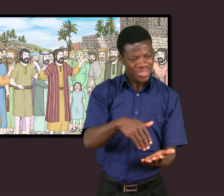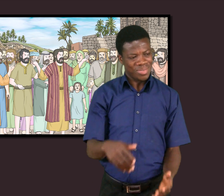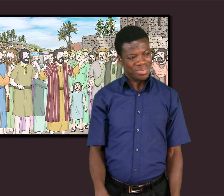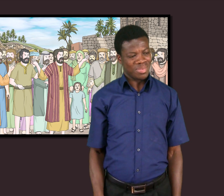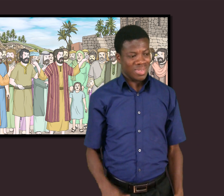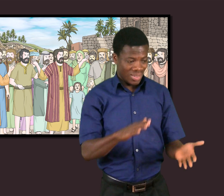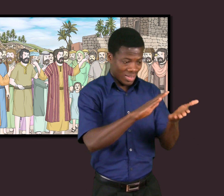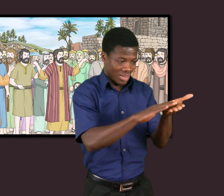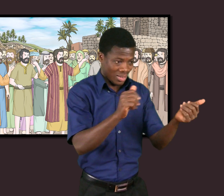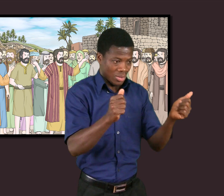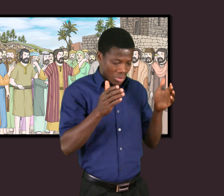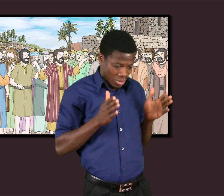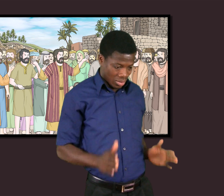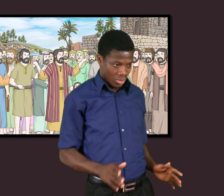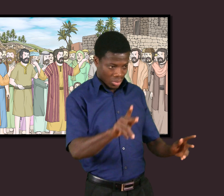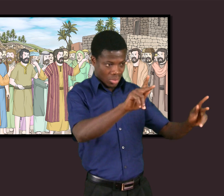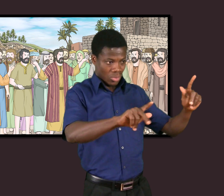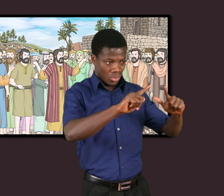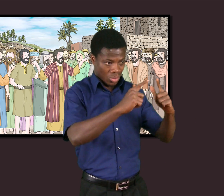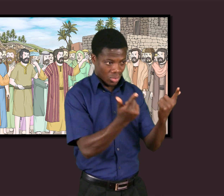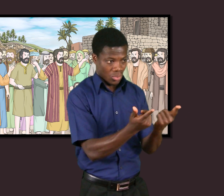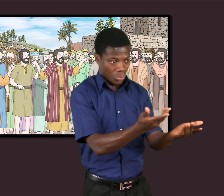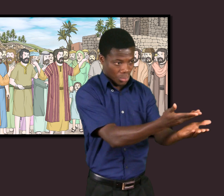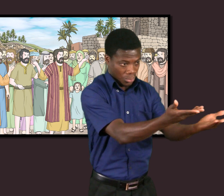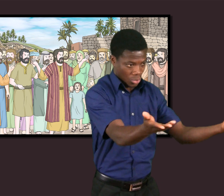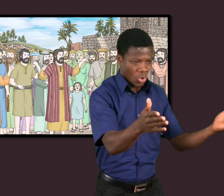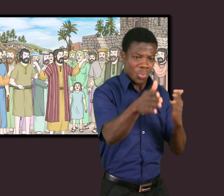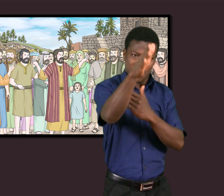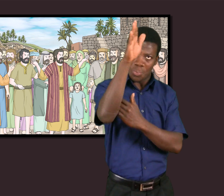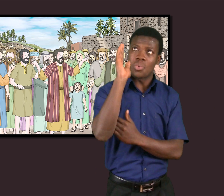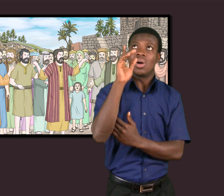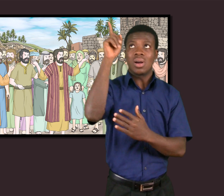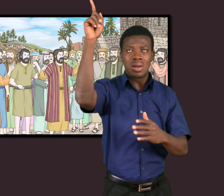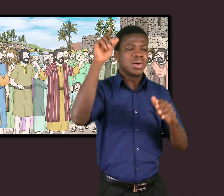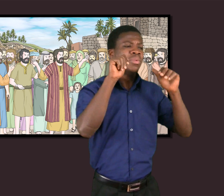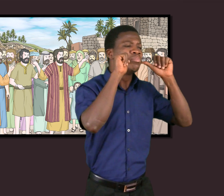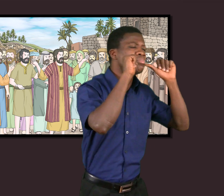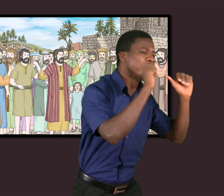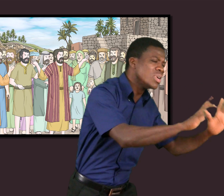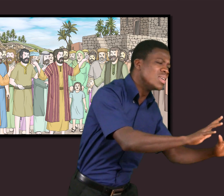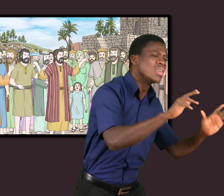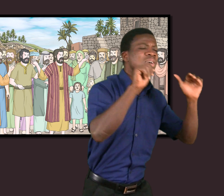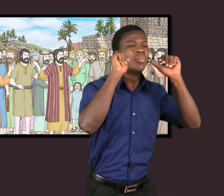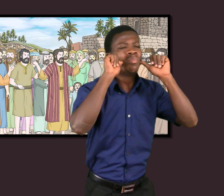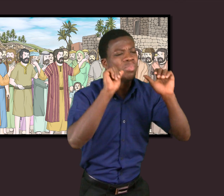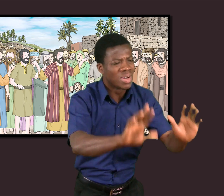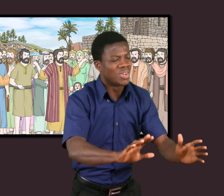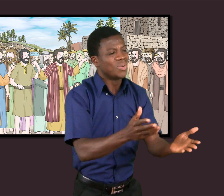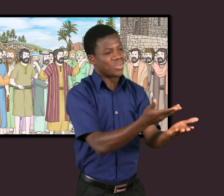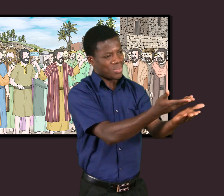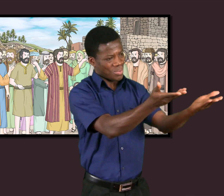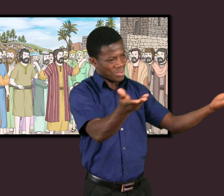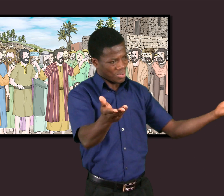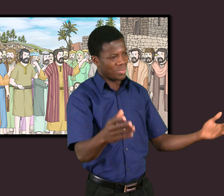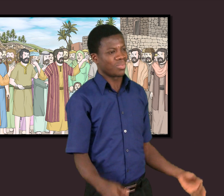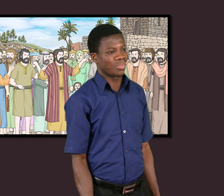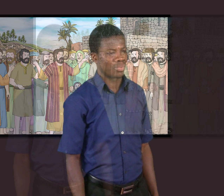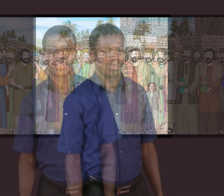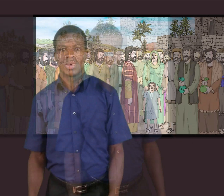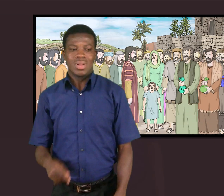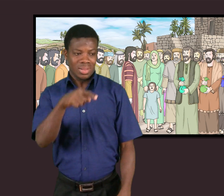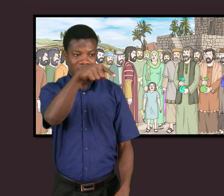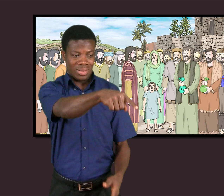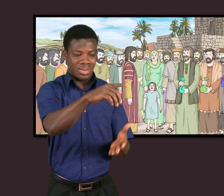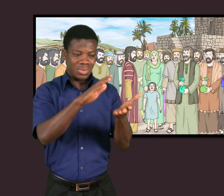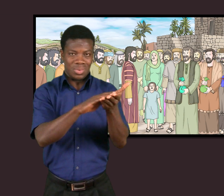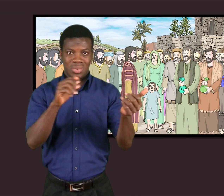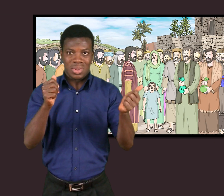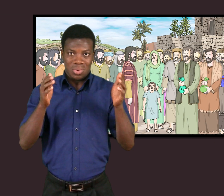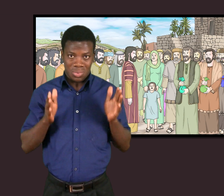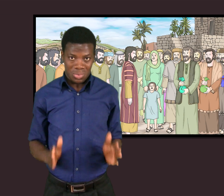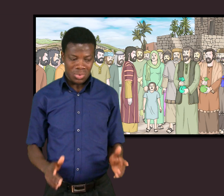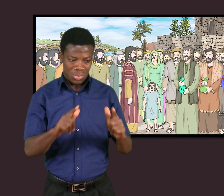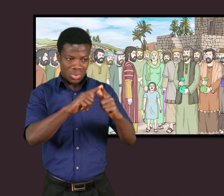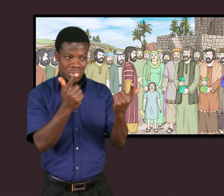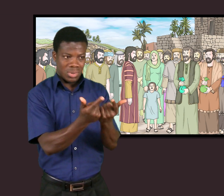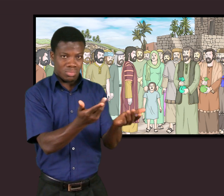And abundant grace was upon them all.